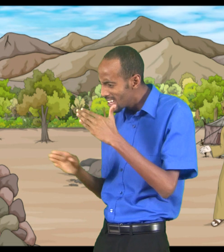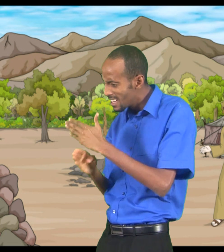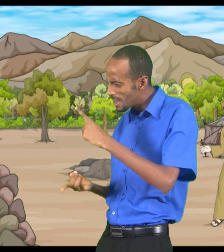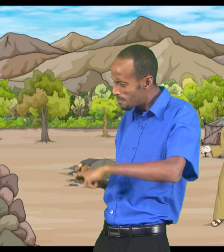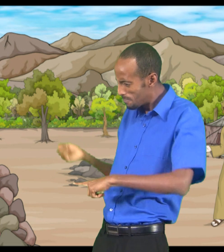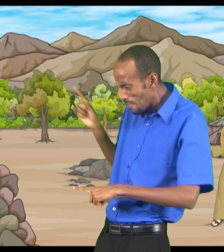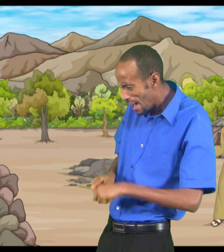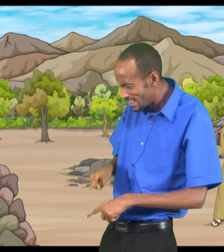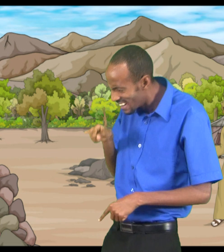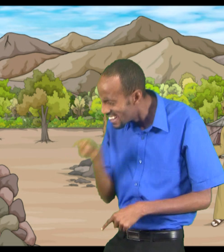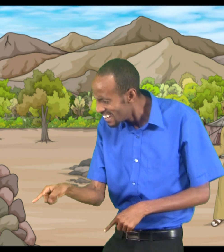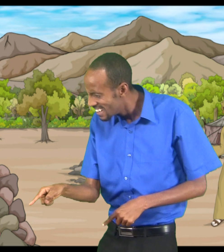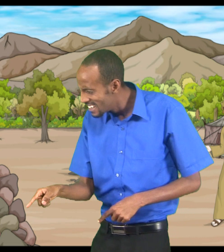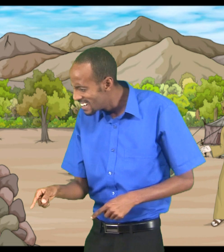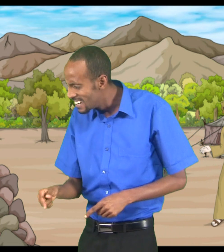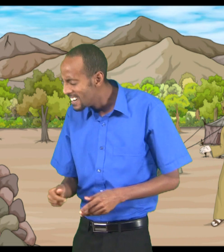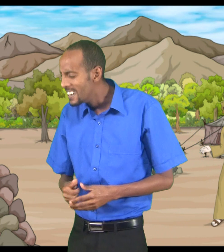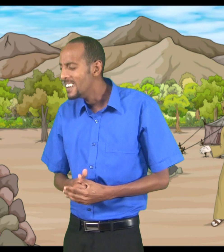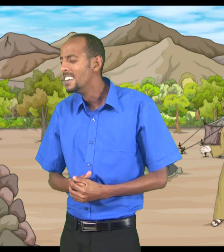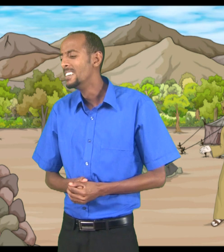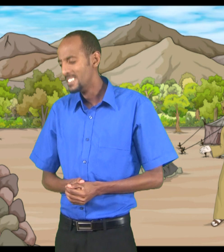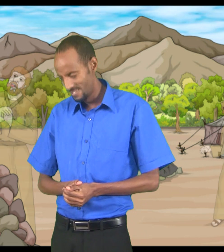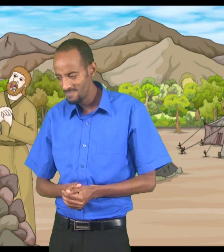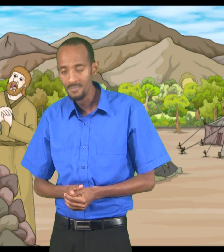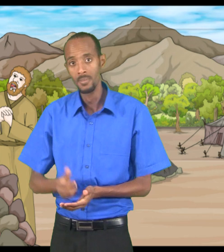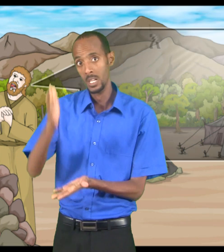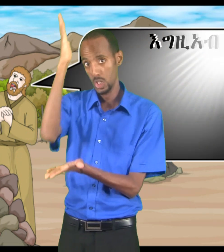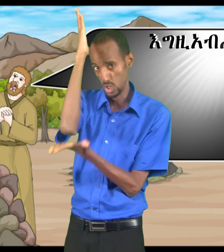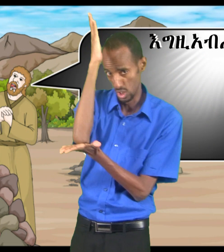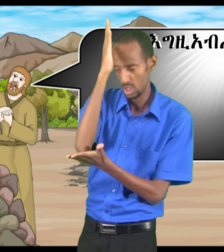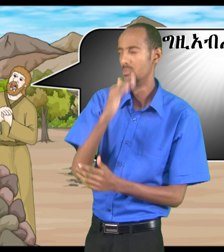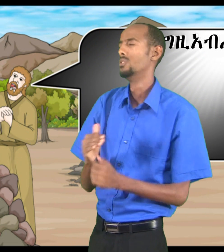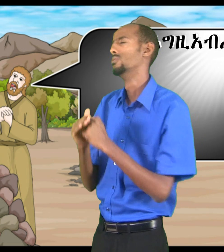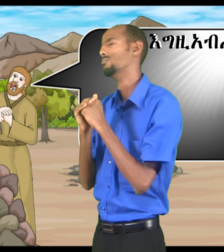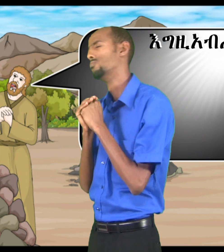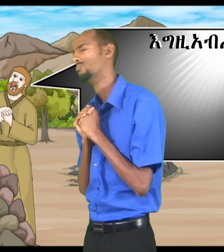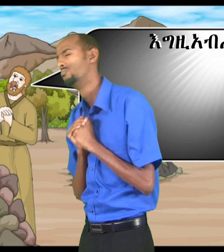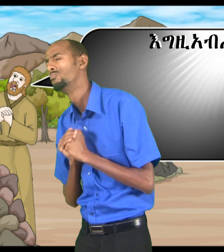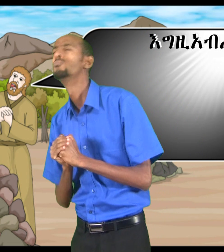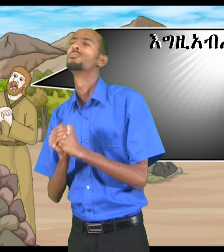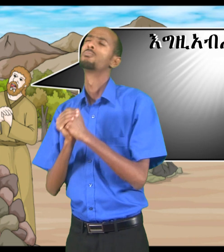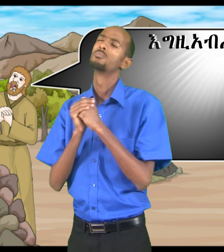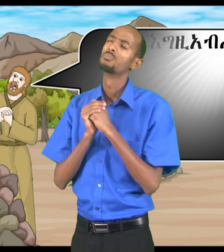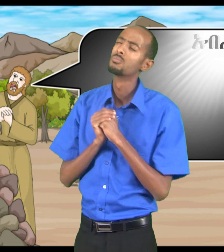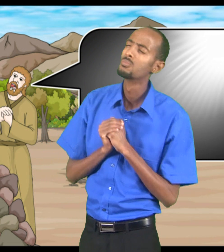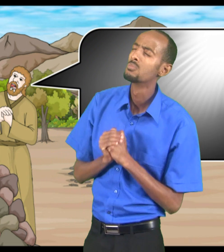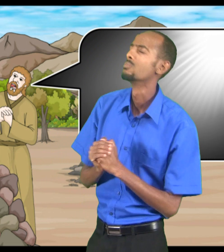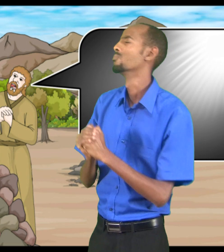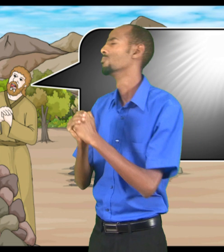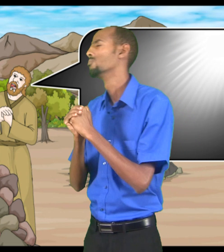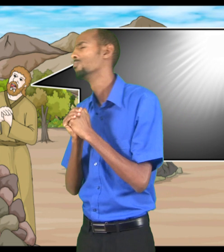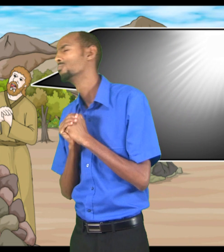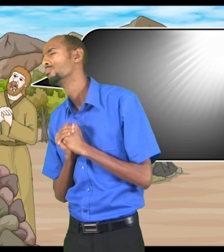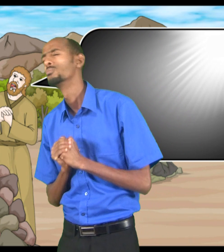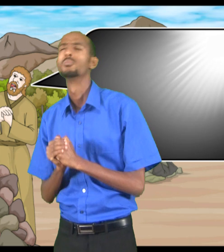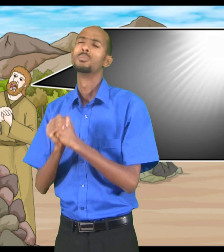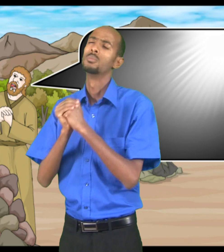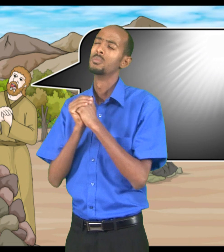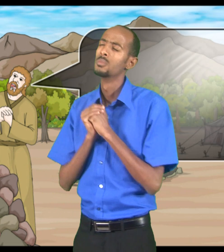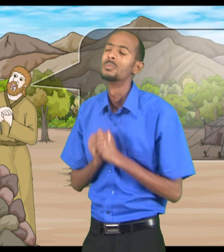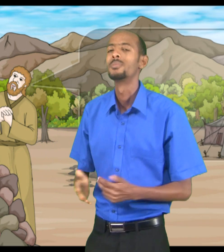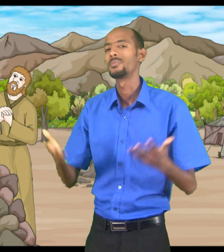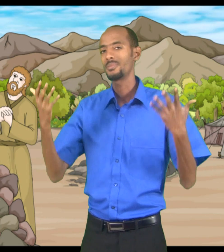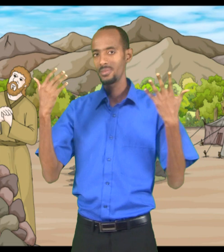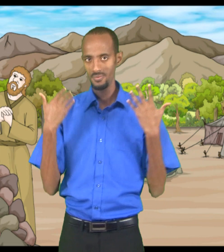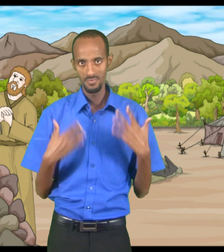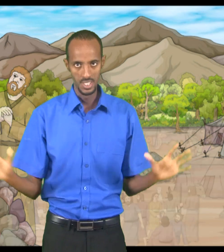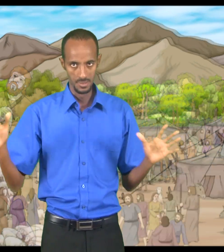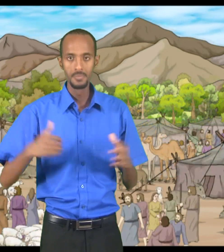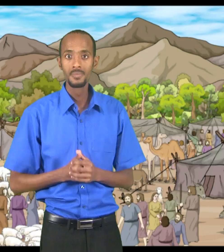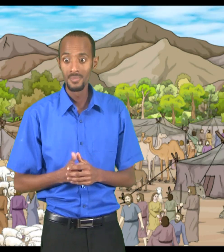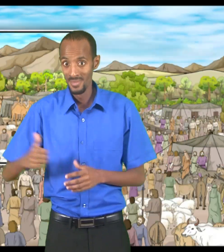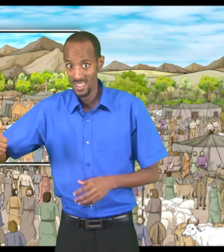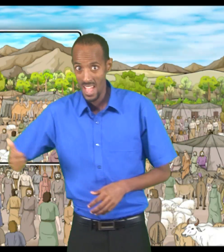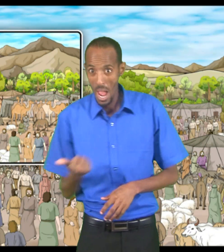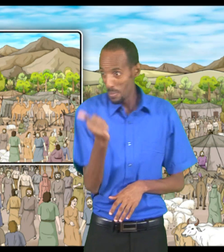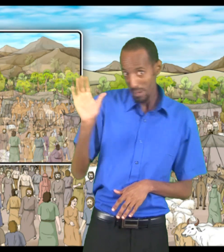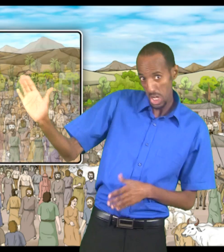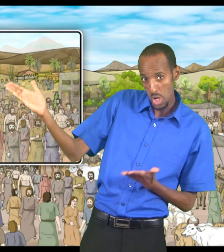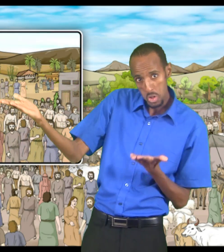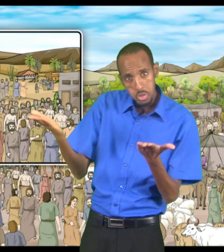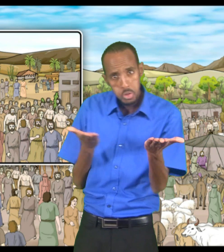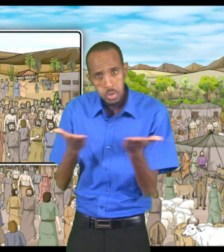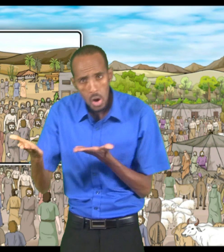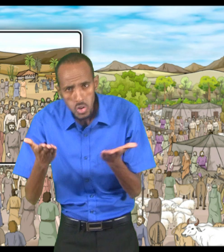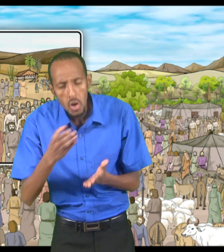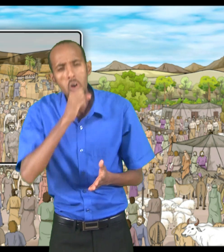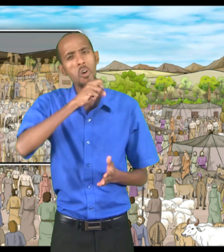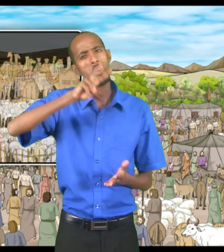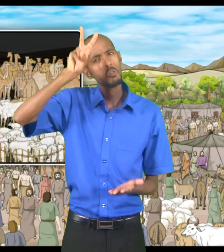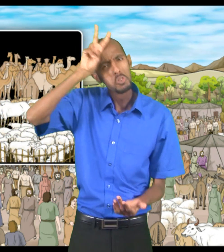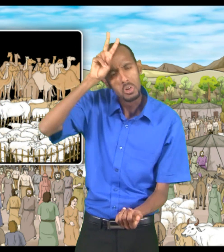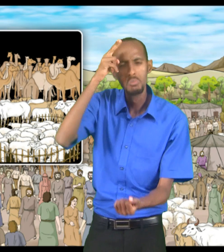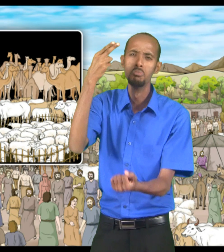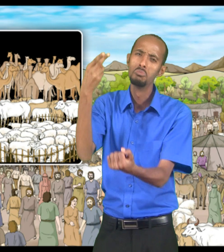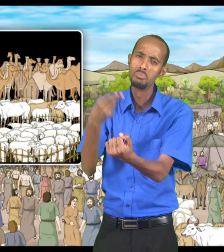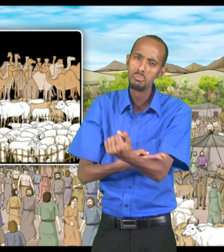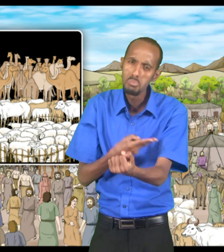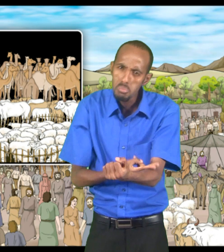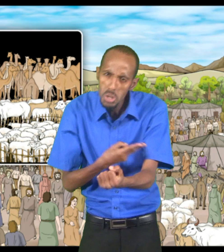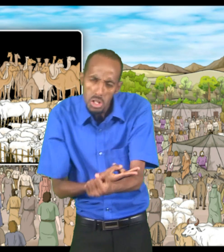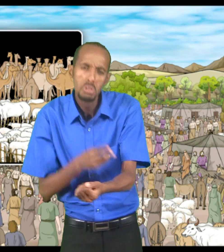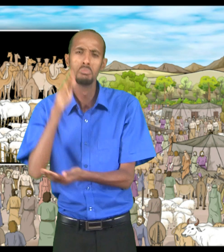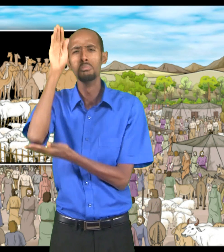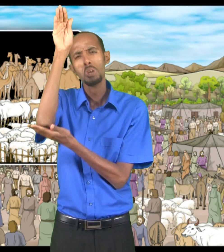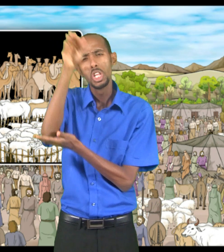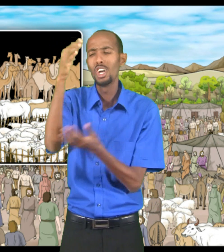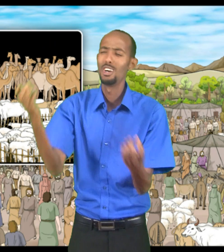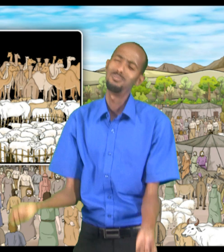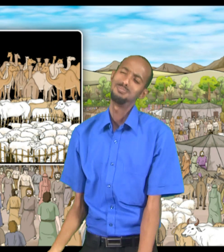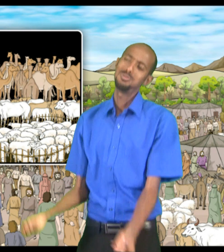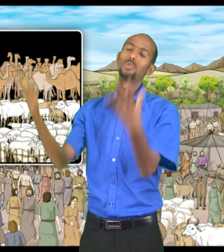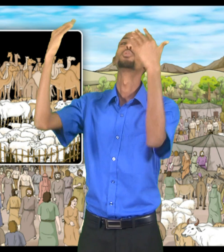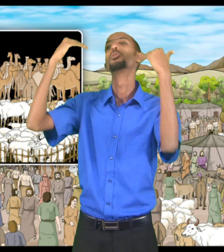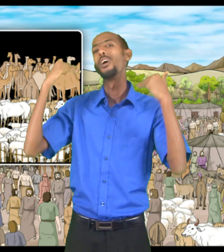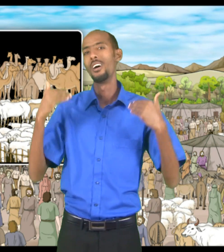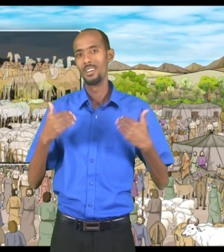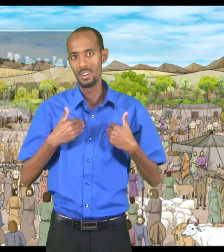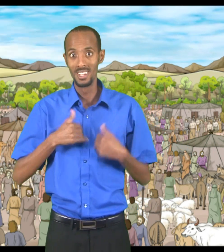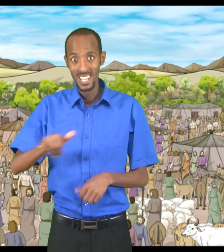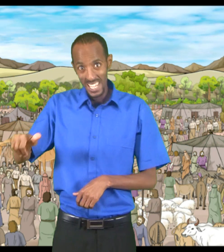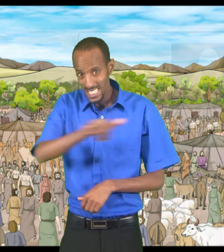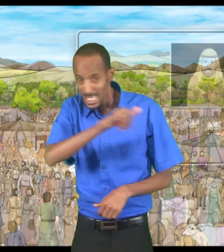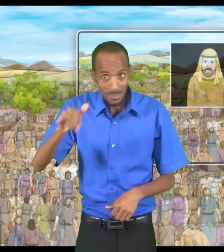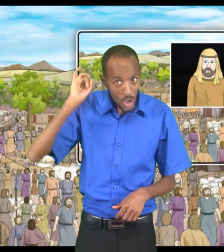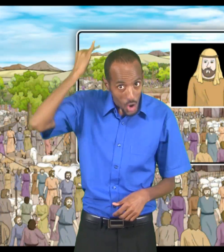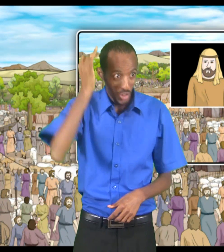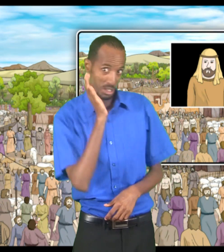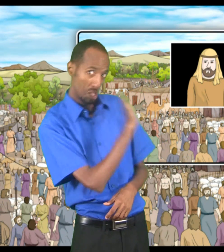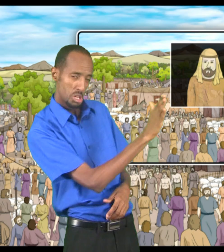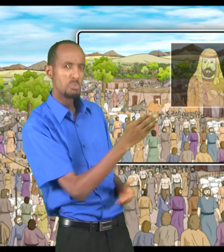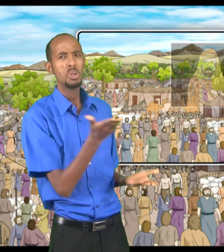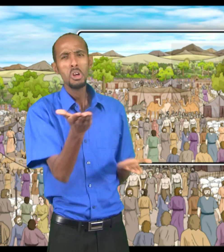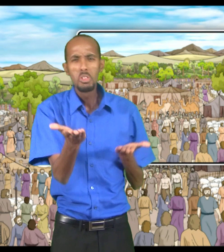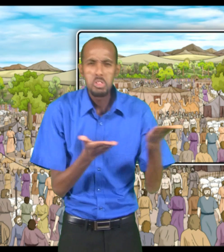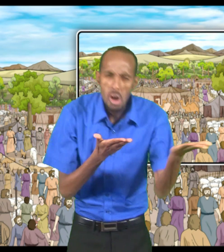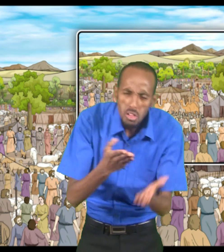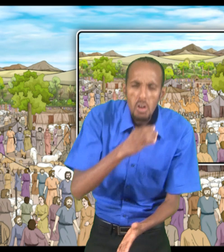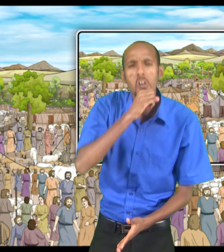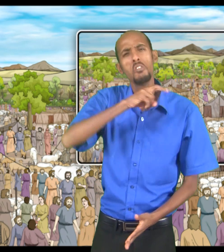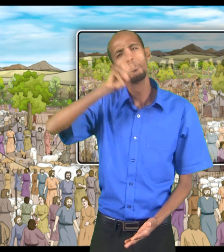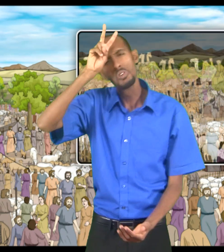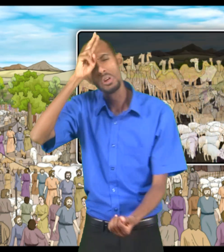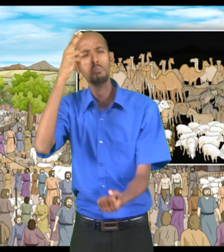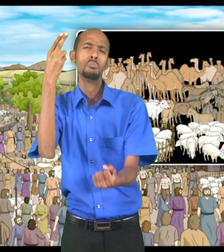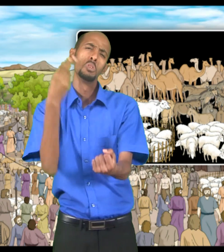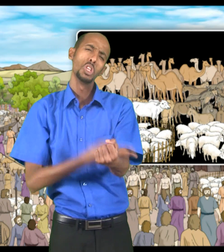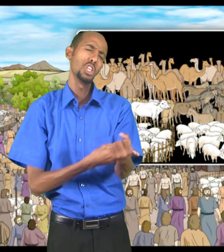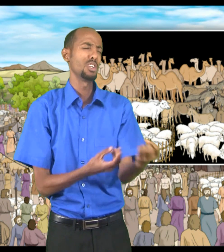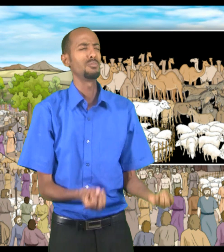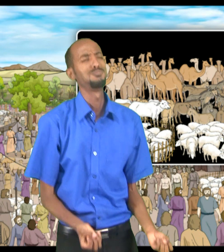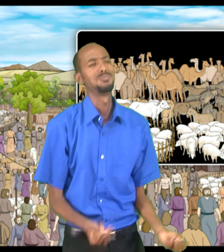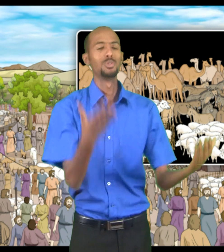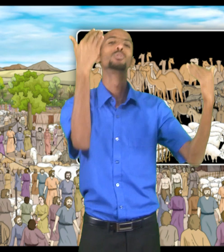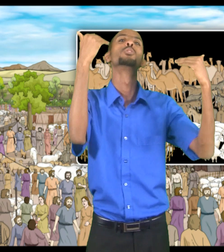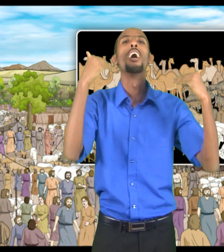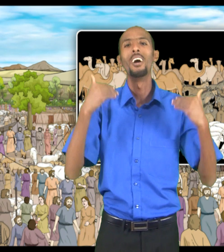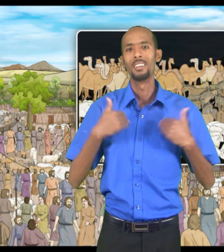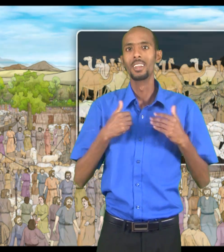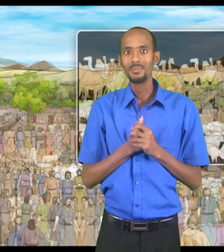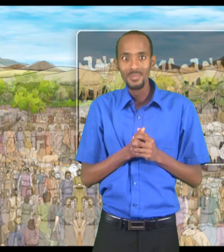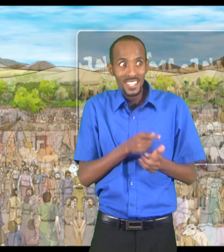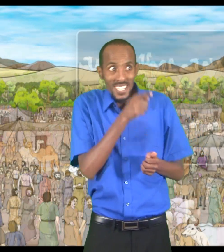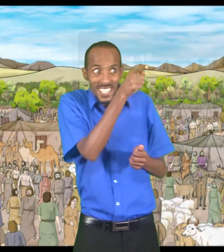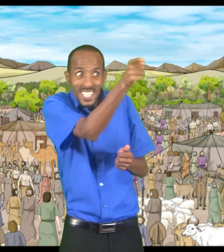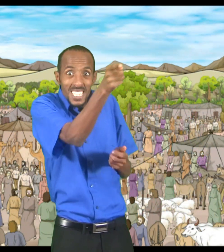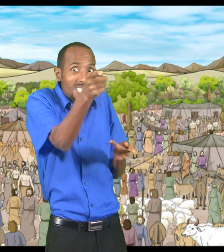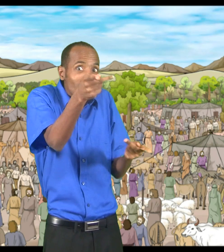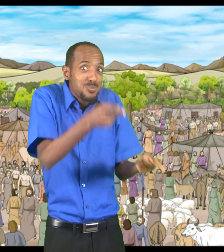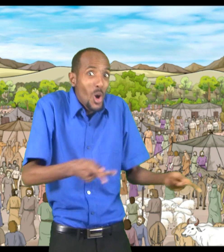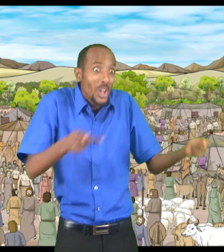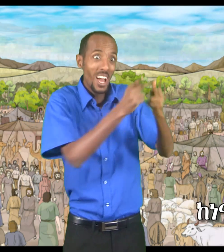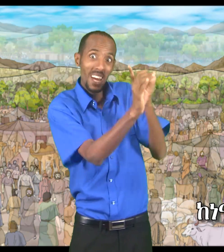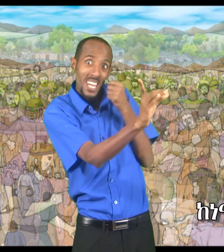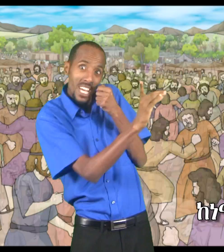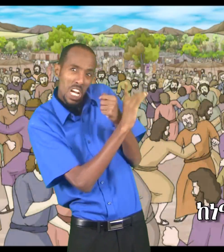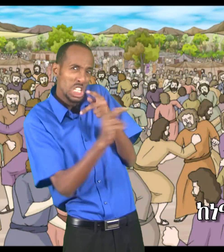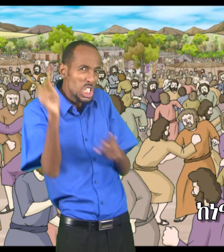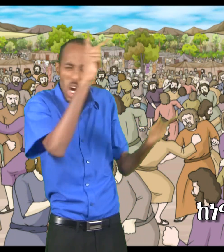And there Abram called on the name of the LORD. Now Lot, who was traveling with Abram, also had flocks and herds and tents. But the land was unable to support both of them while they stayed together, for they had so many possessions that they were unable to coexist. And there was discord between the herdsmen of Abram and the herdsmen of Lot.